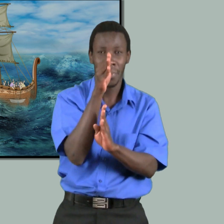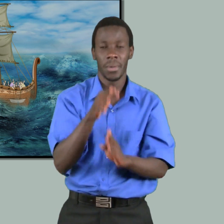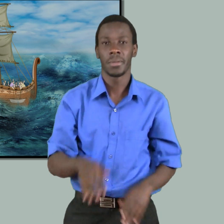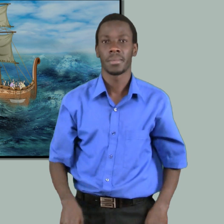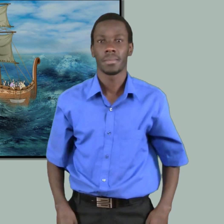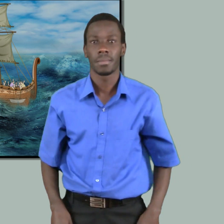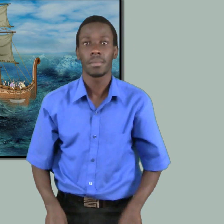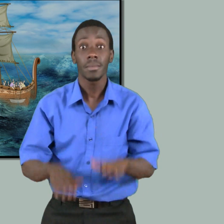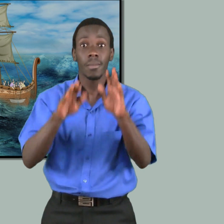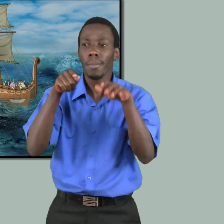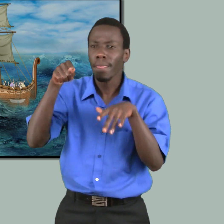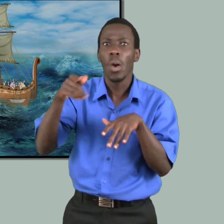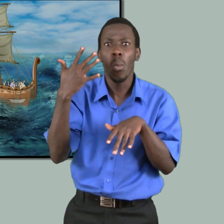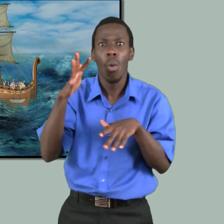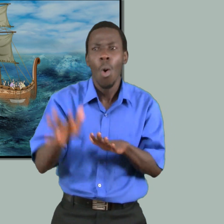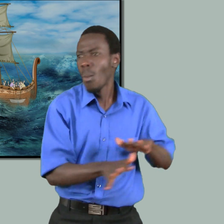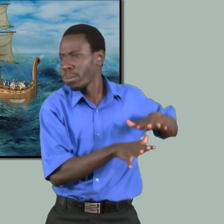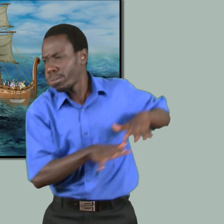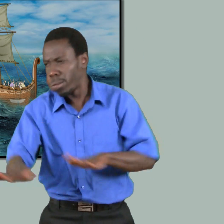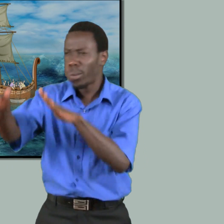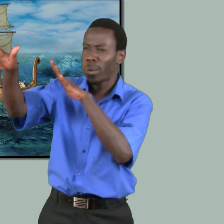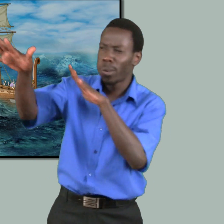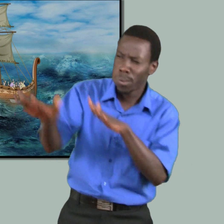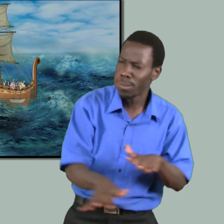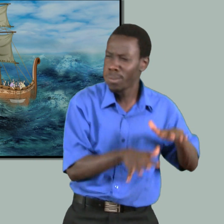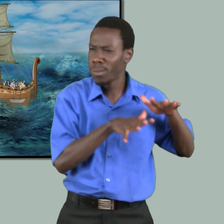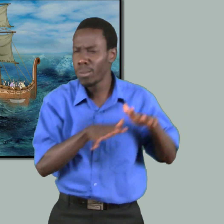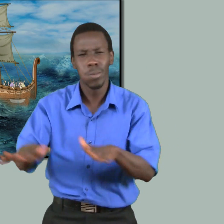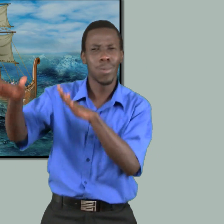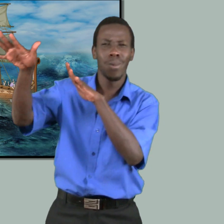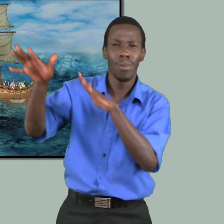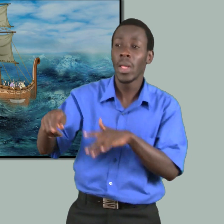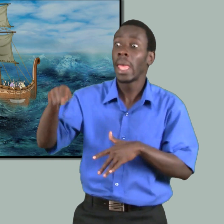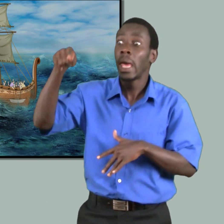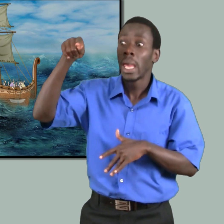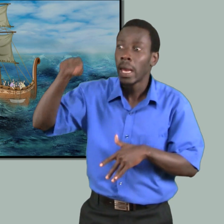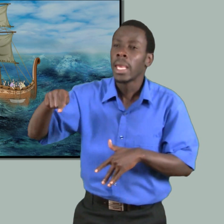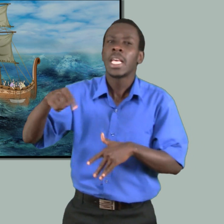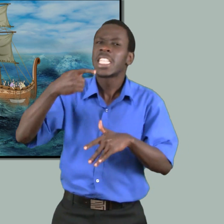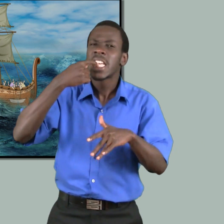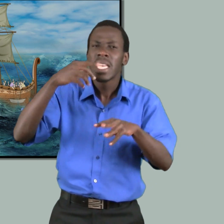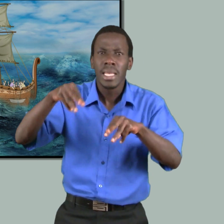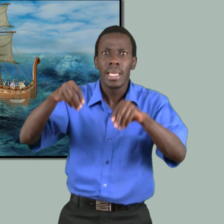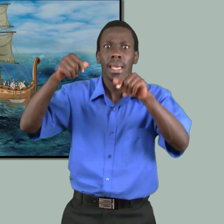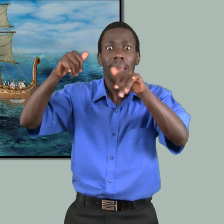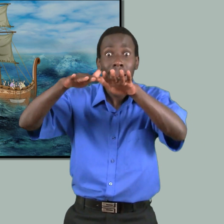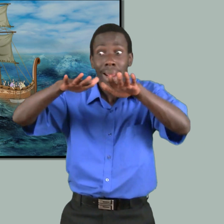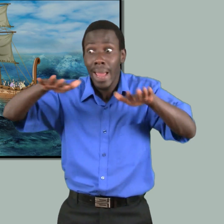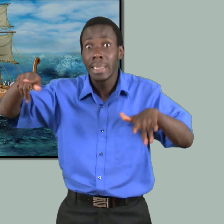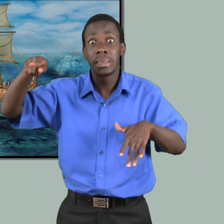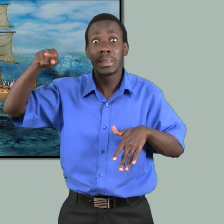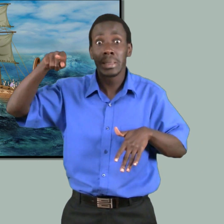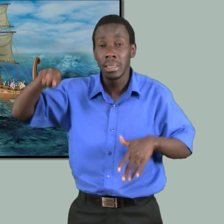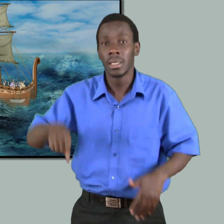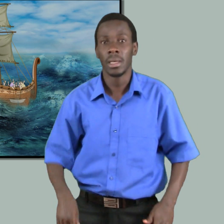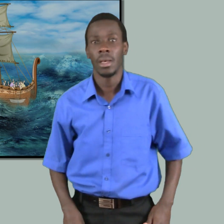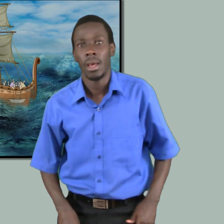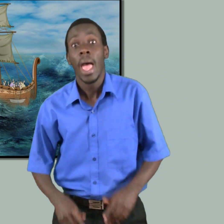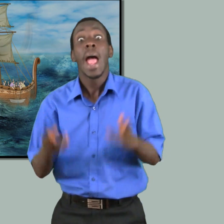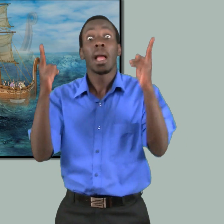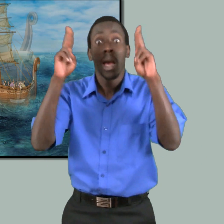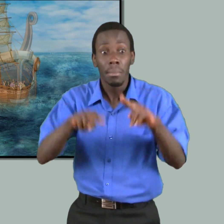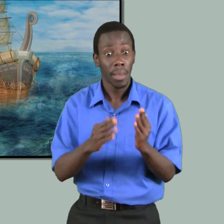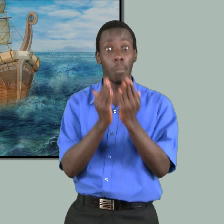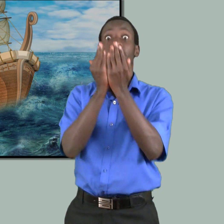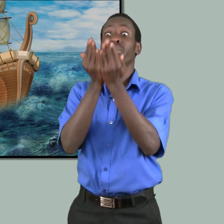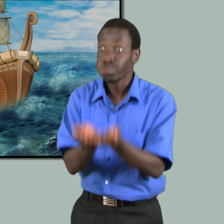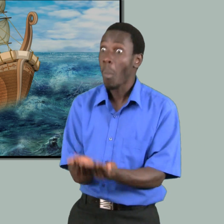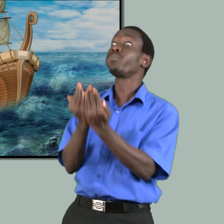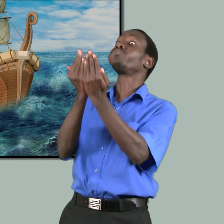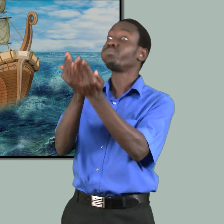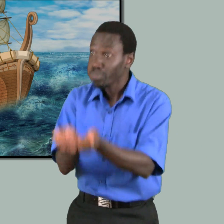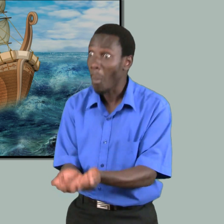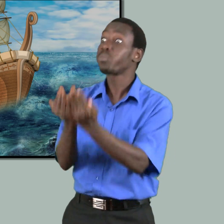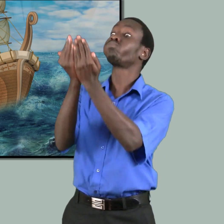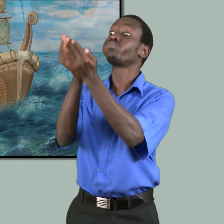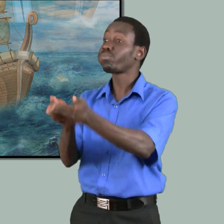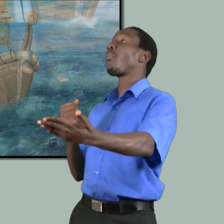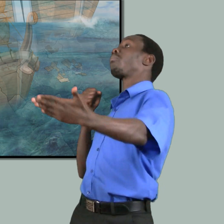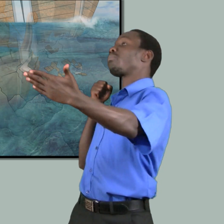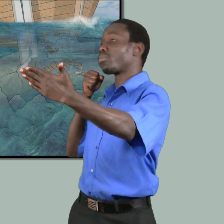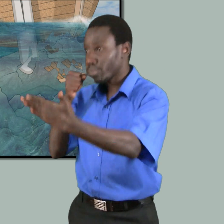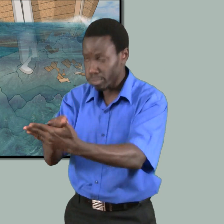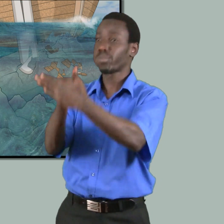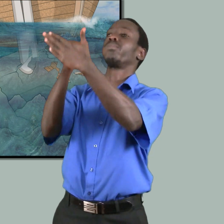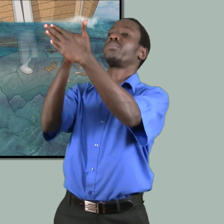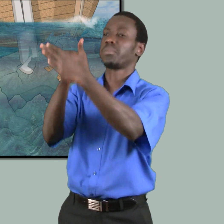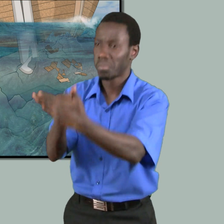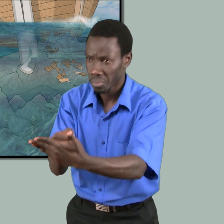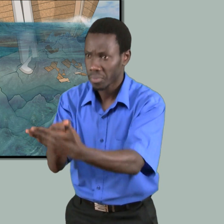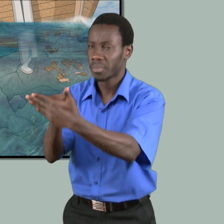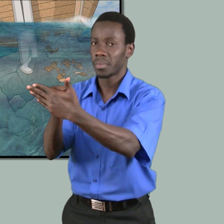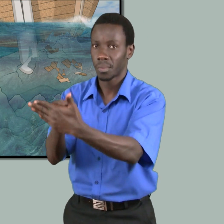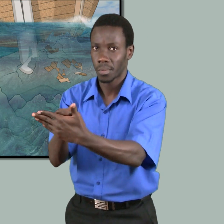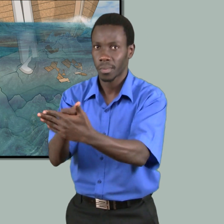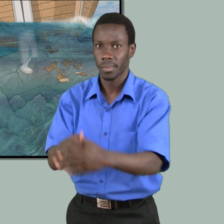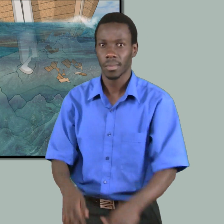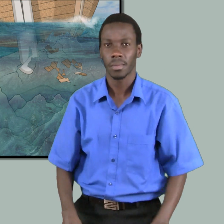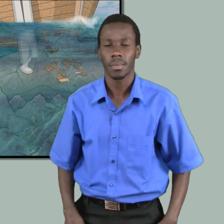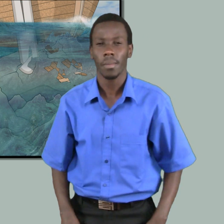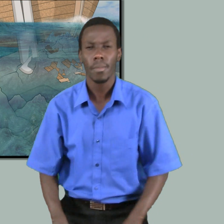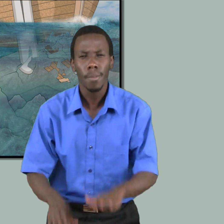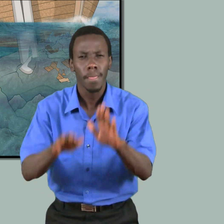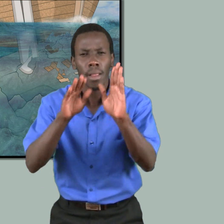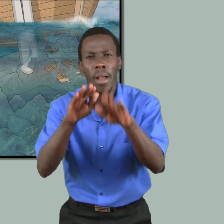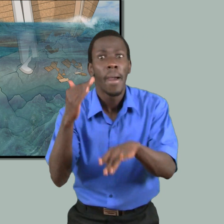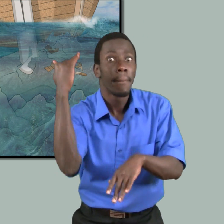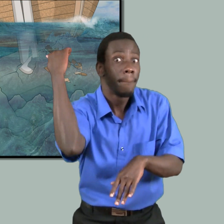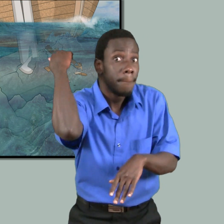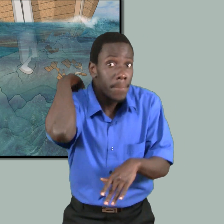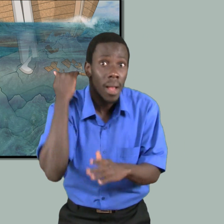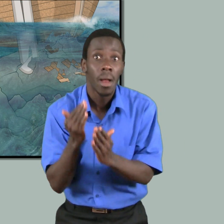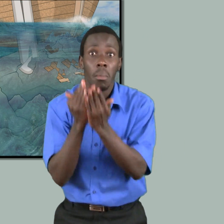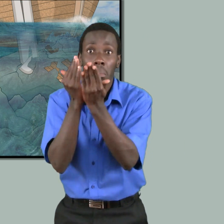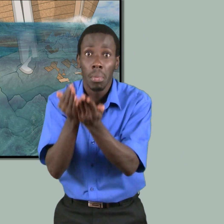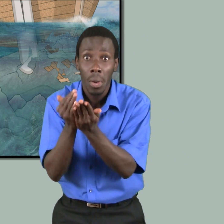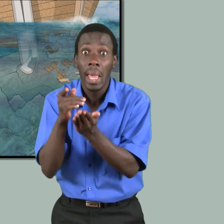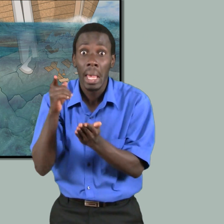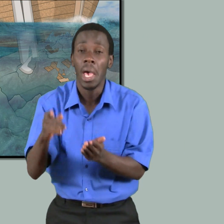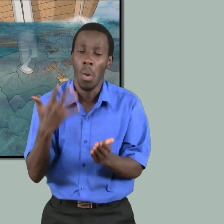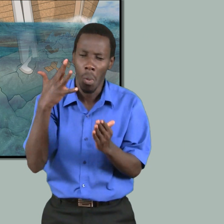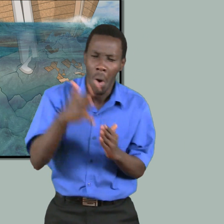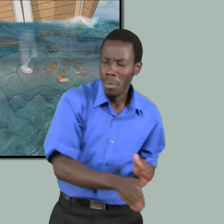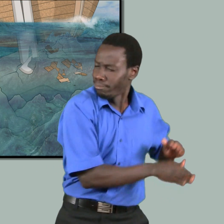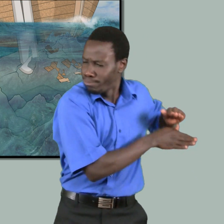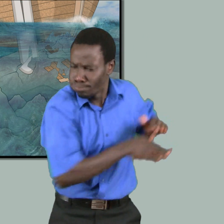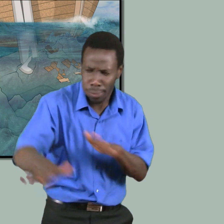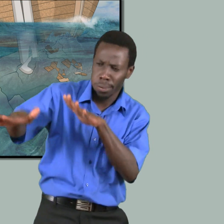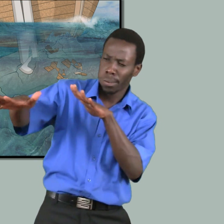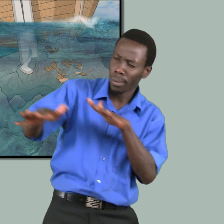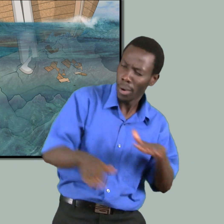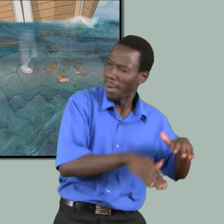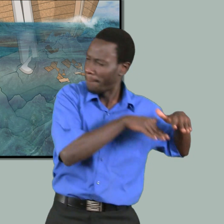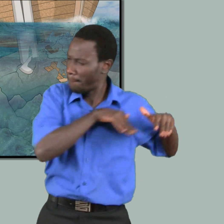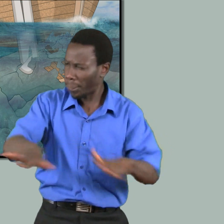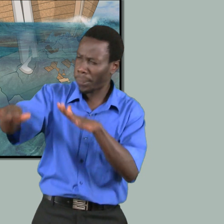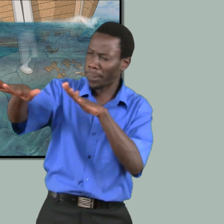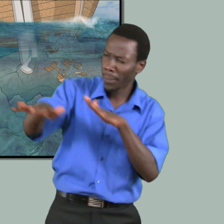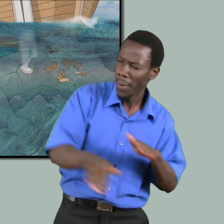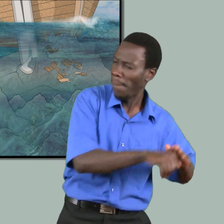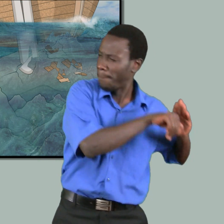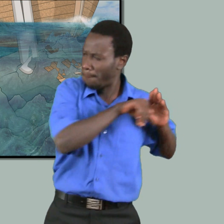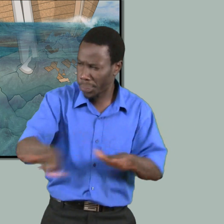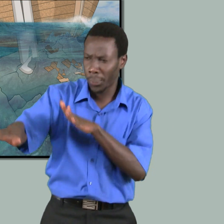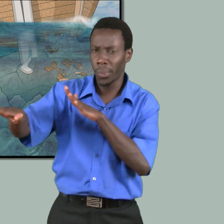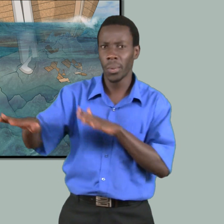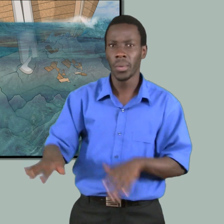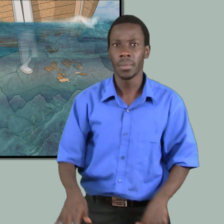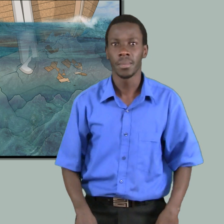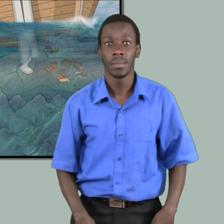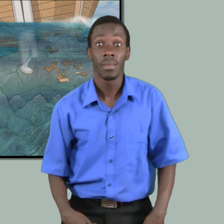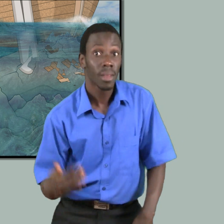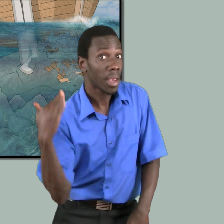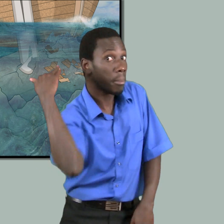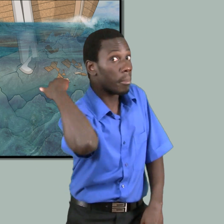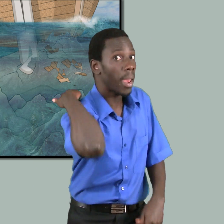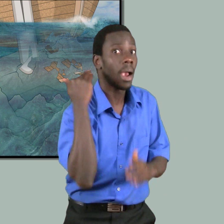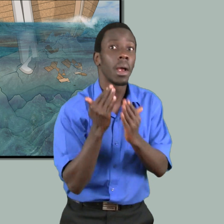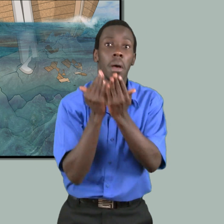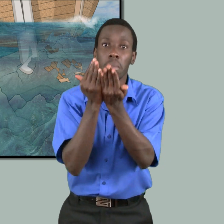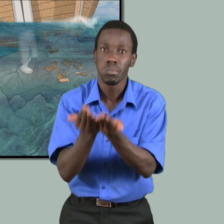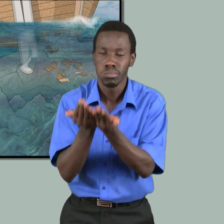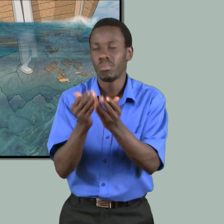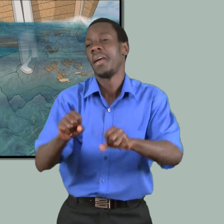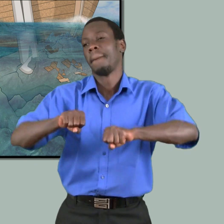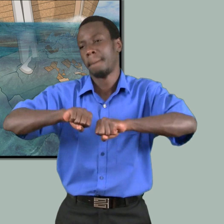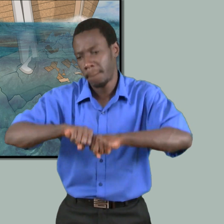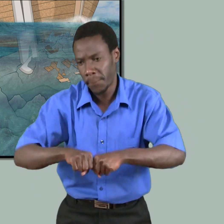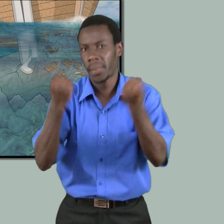Then they hoisted the foresail to the wind and made for the beach.